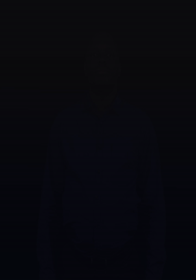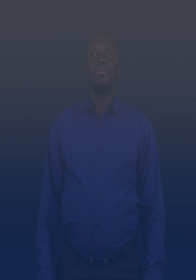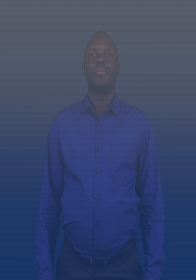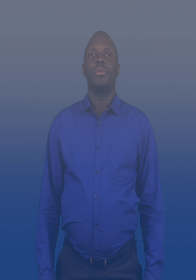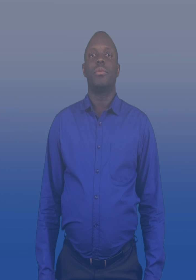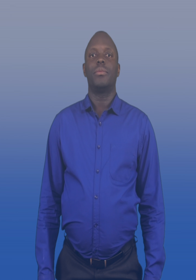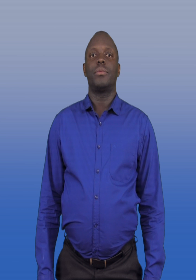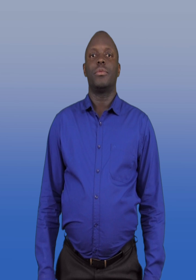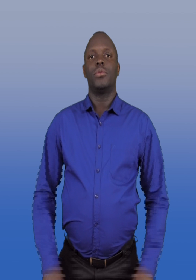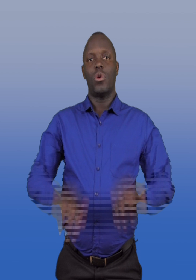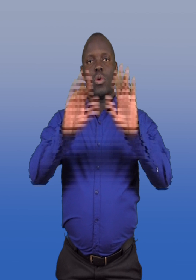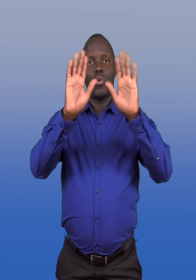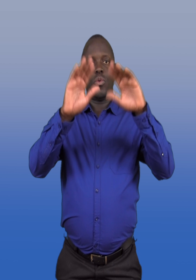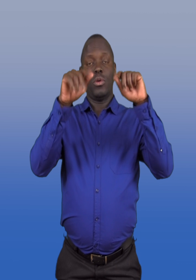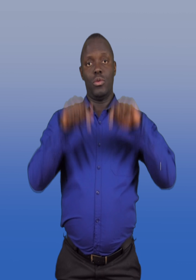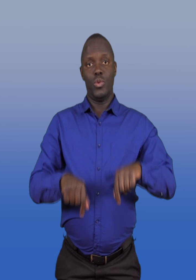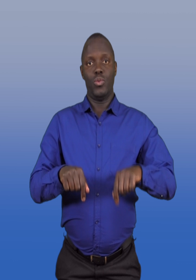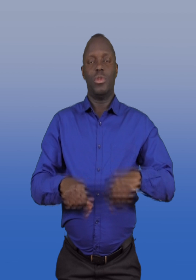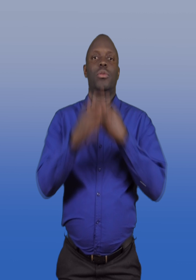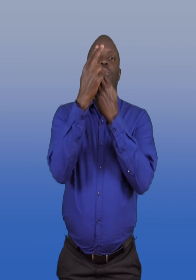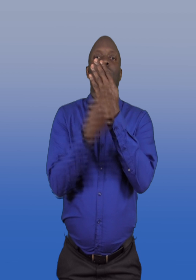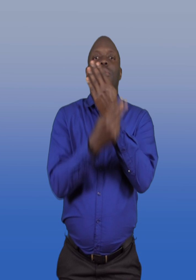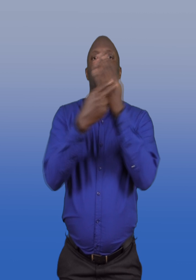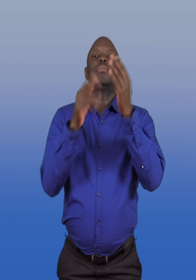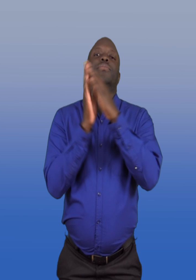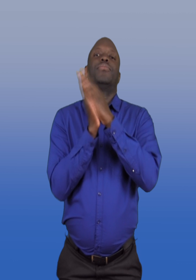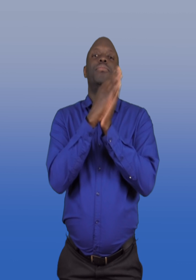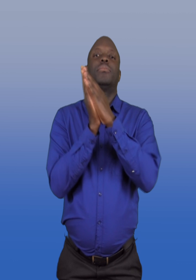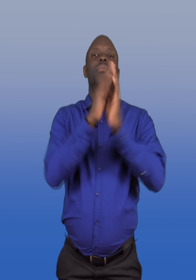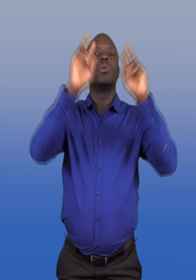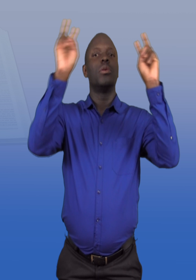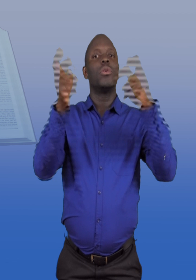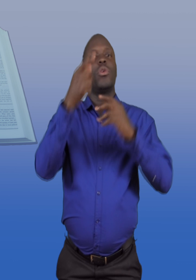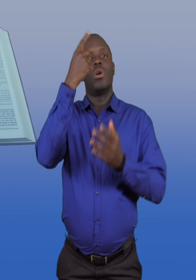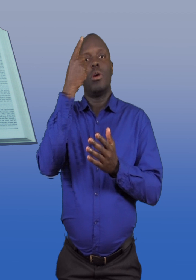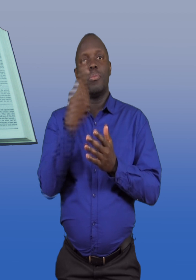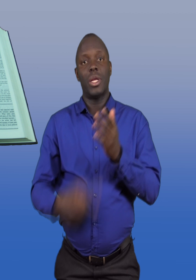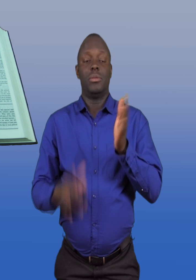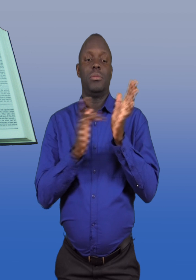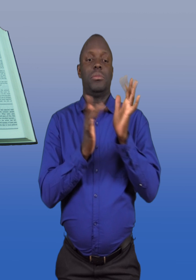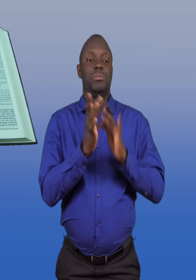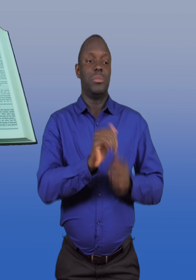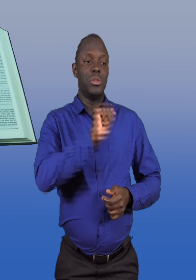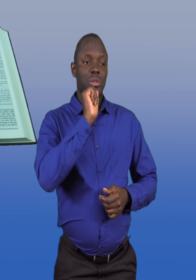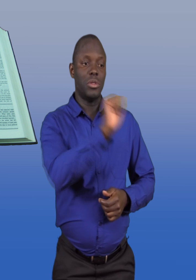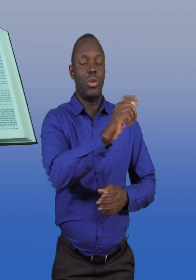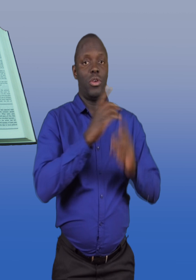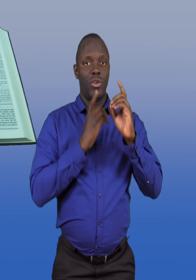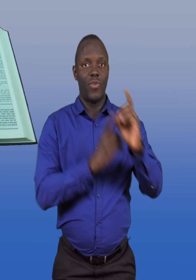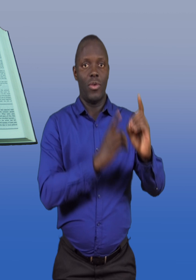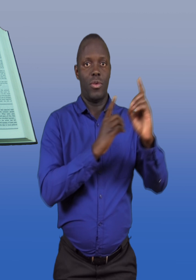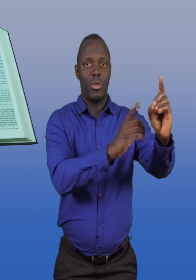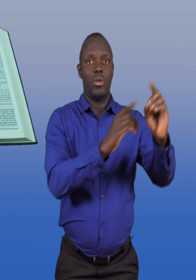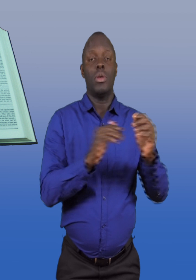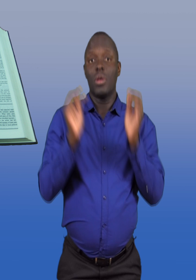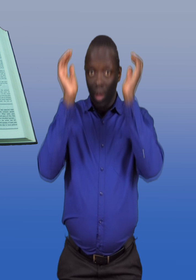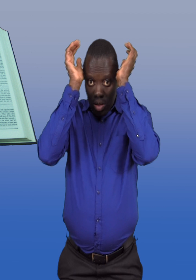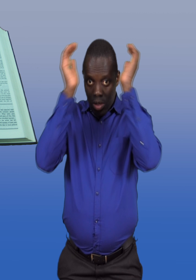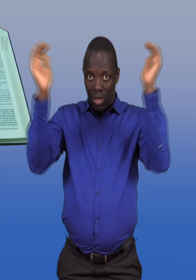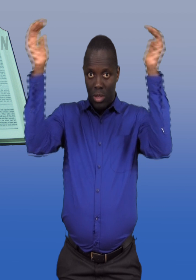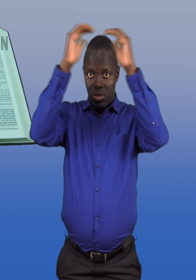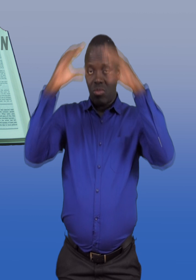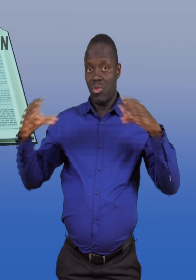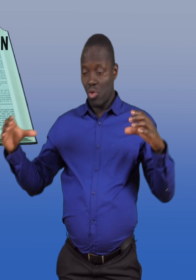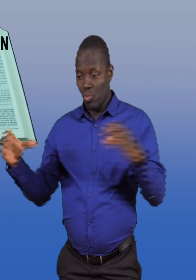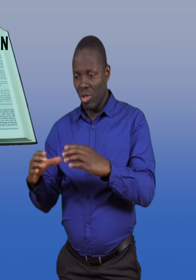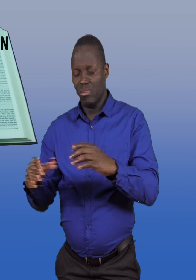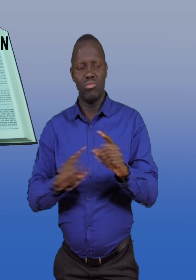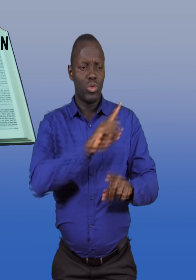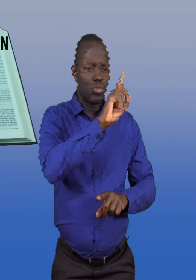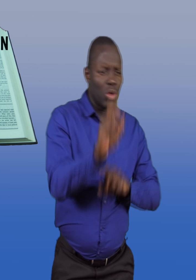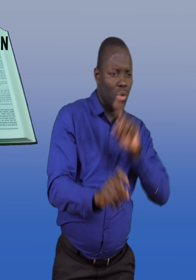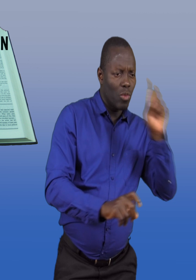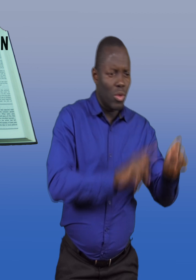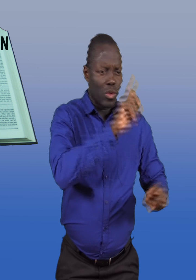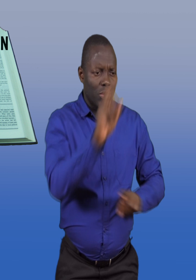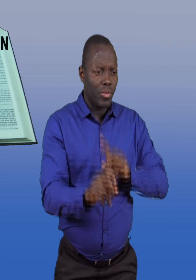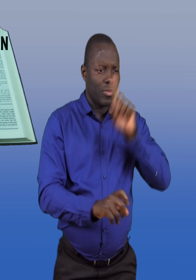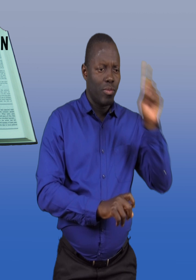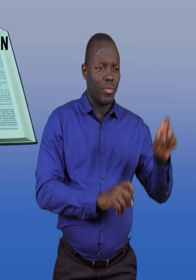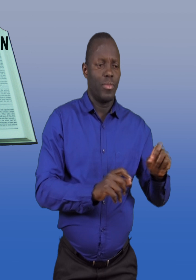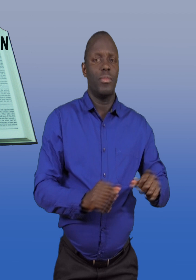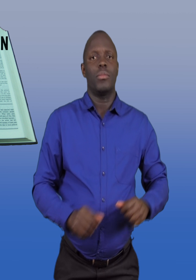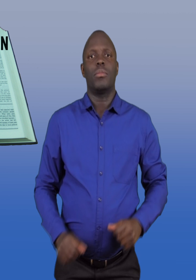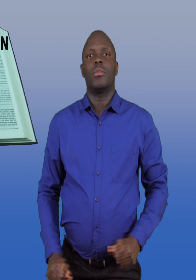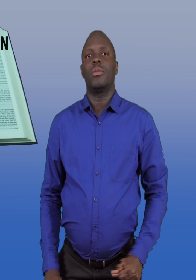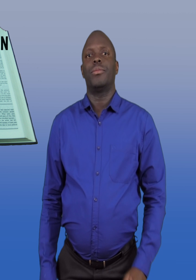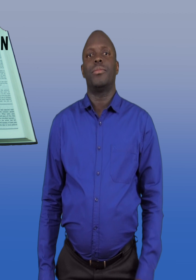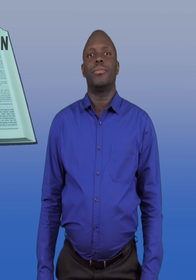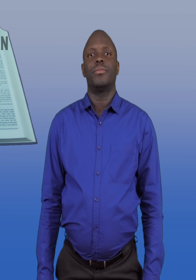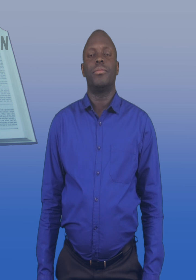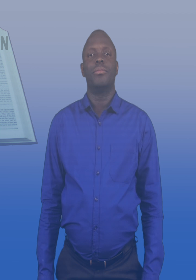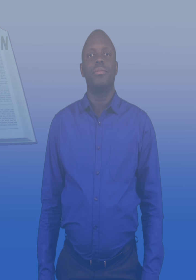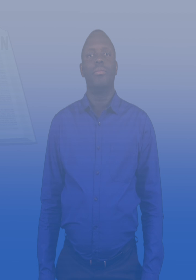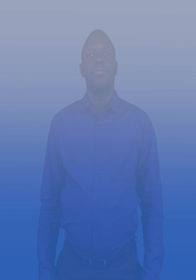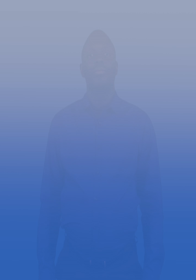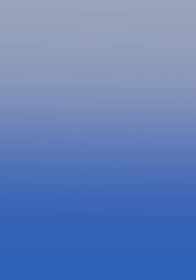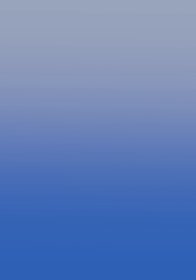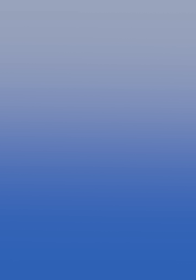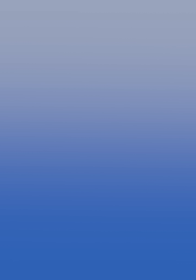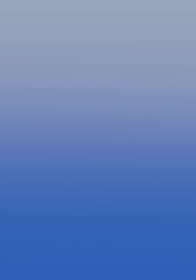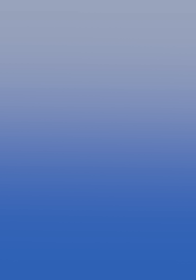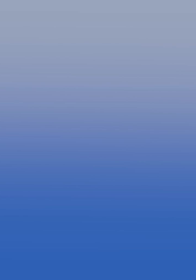Pharisees question the disciples of Jesus